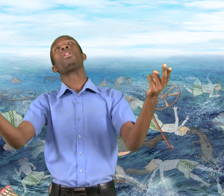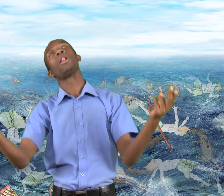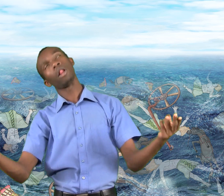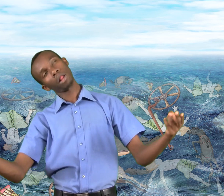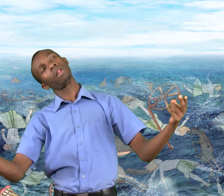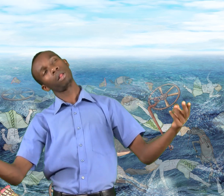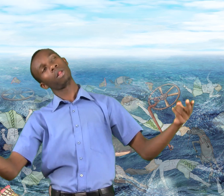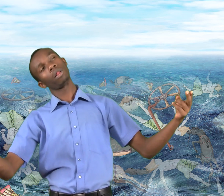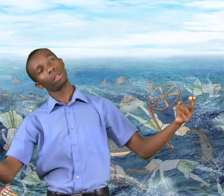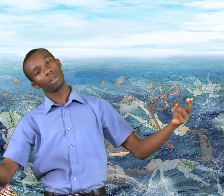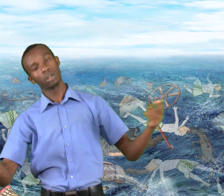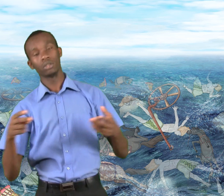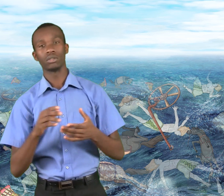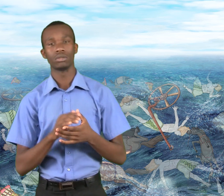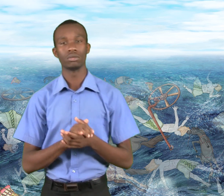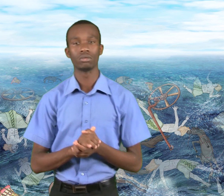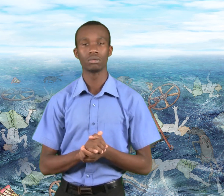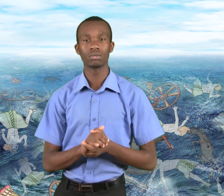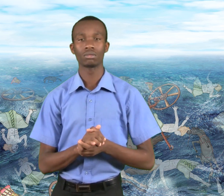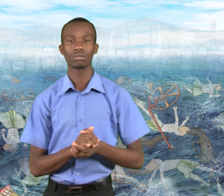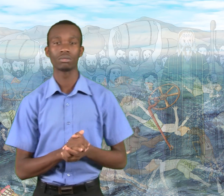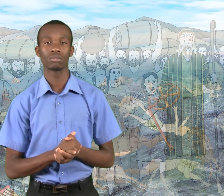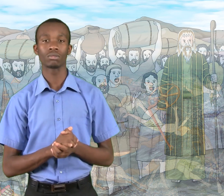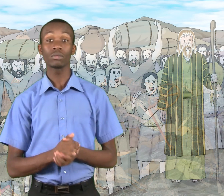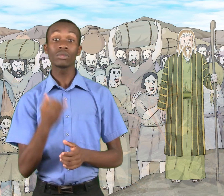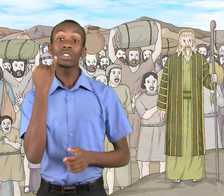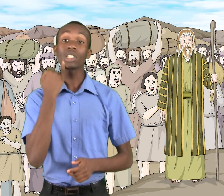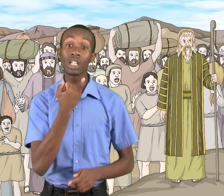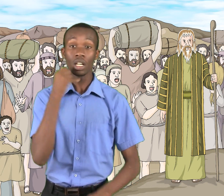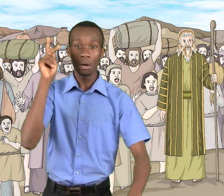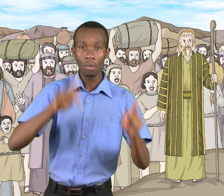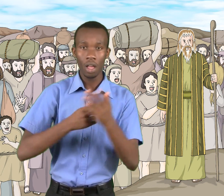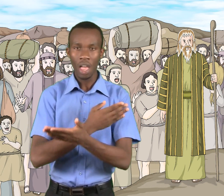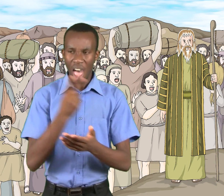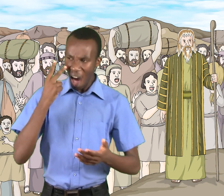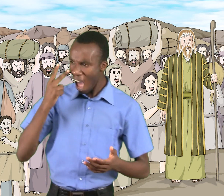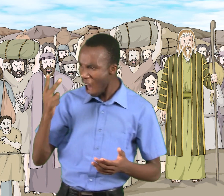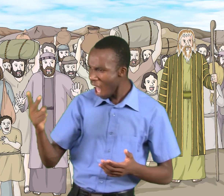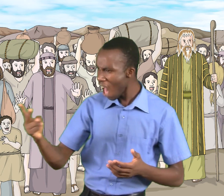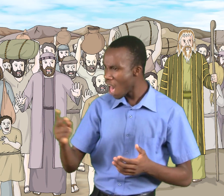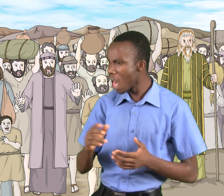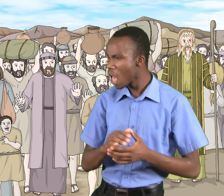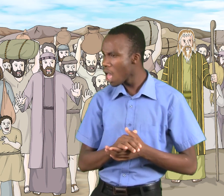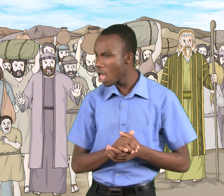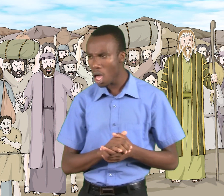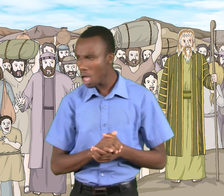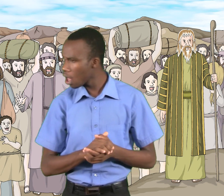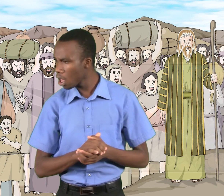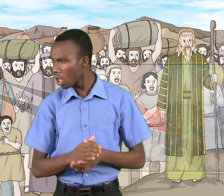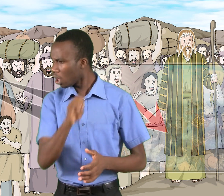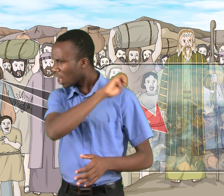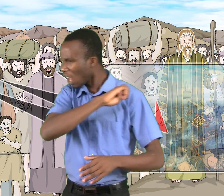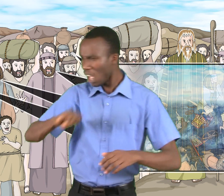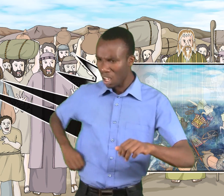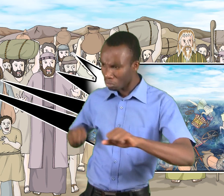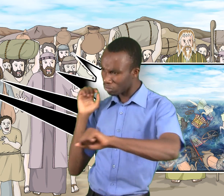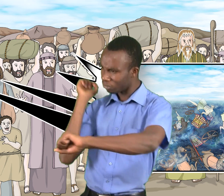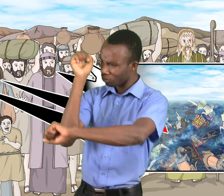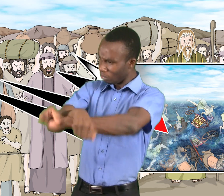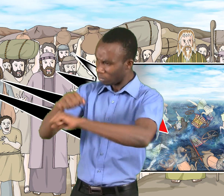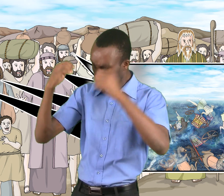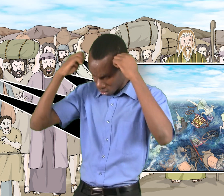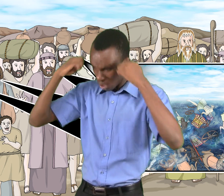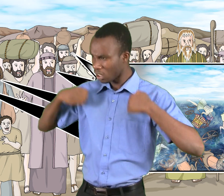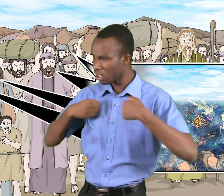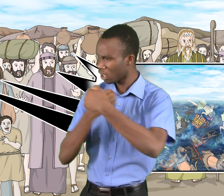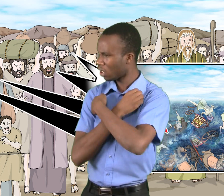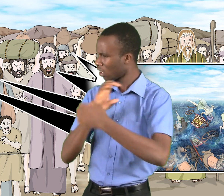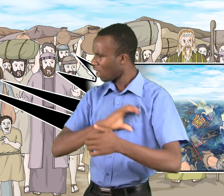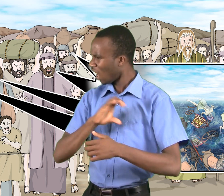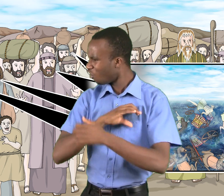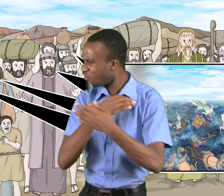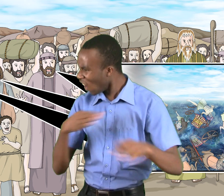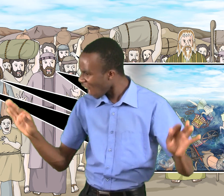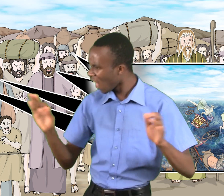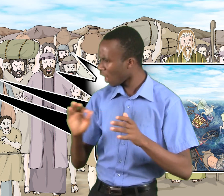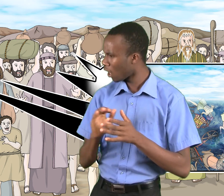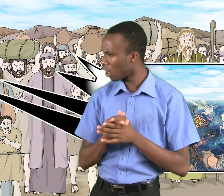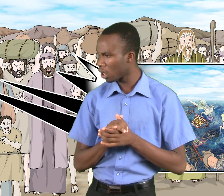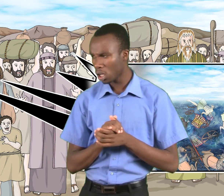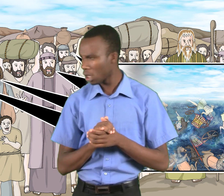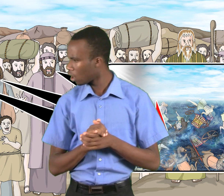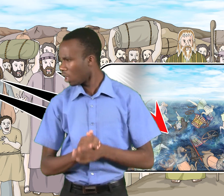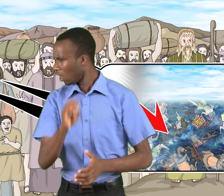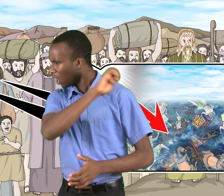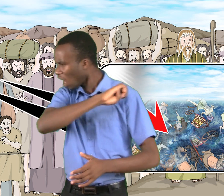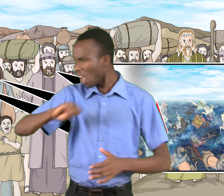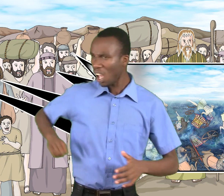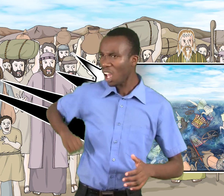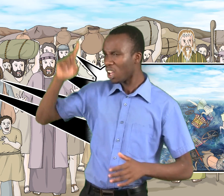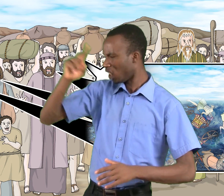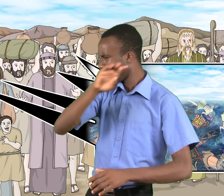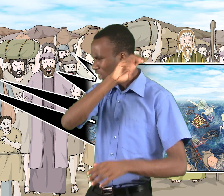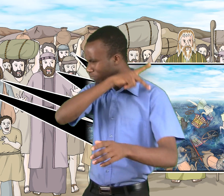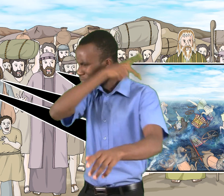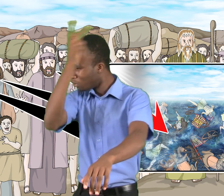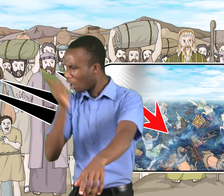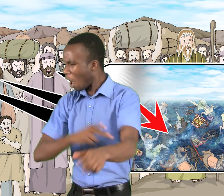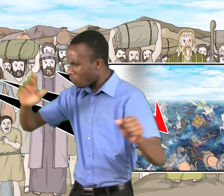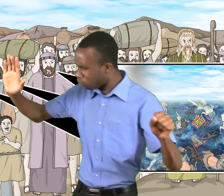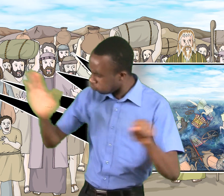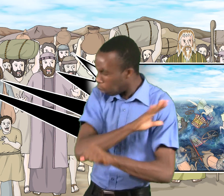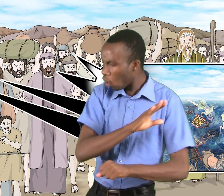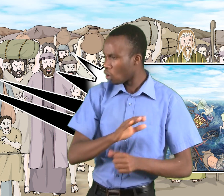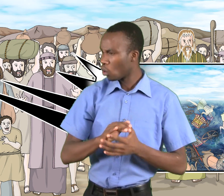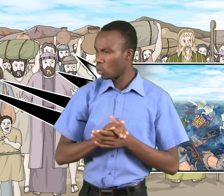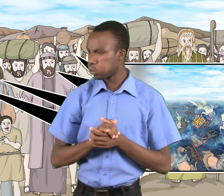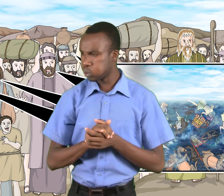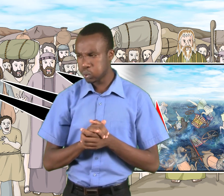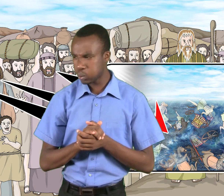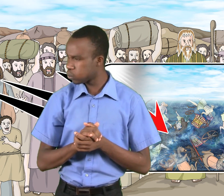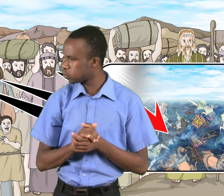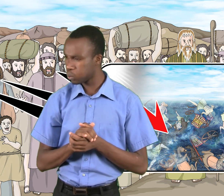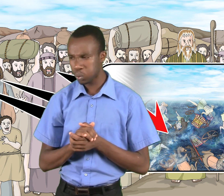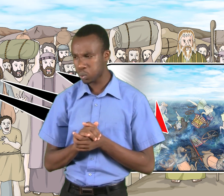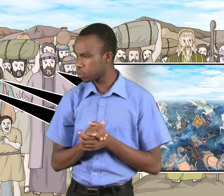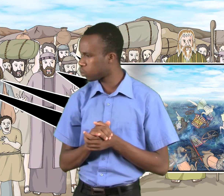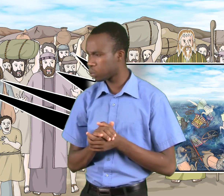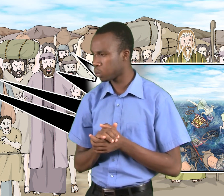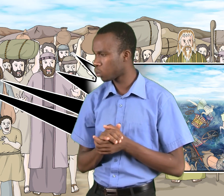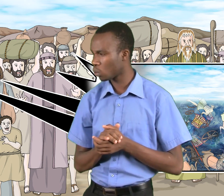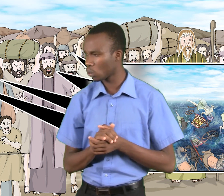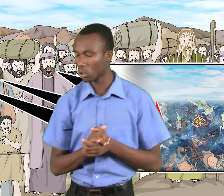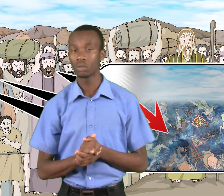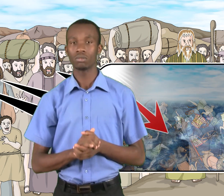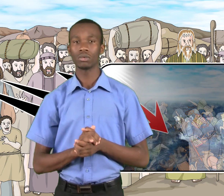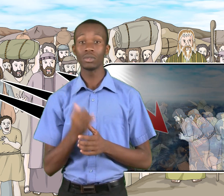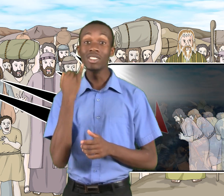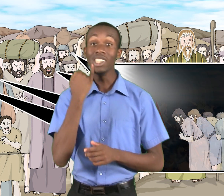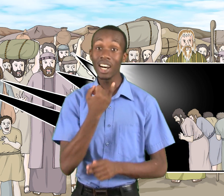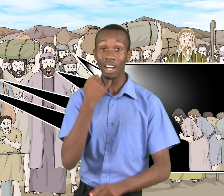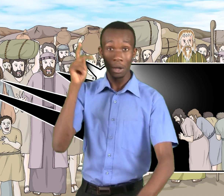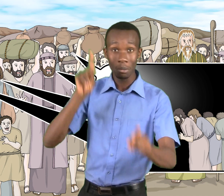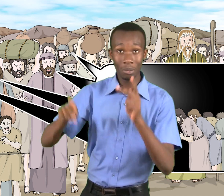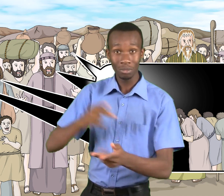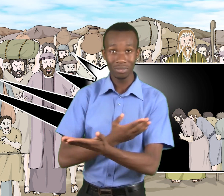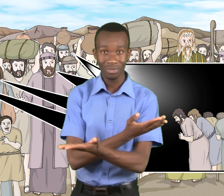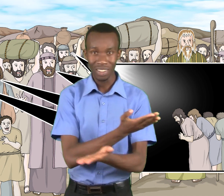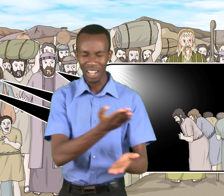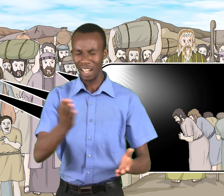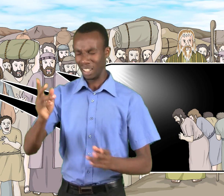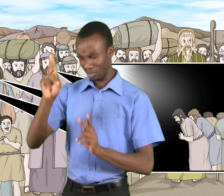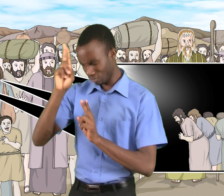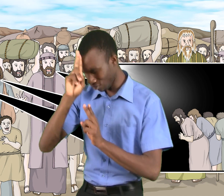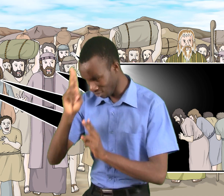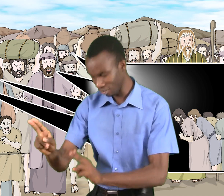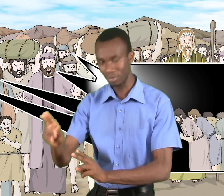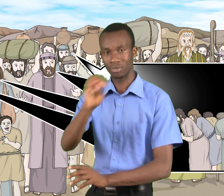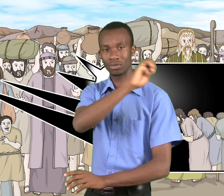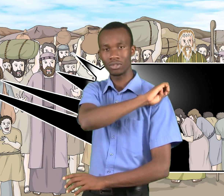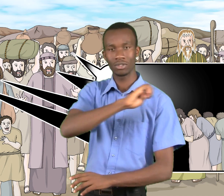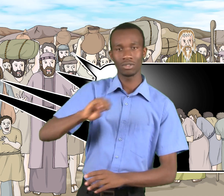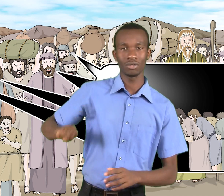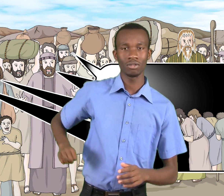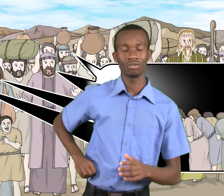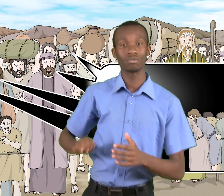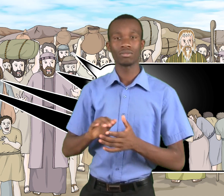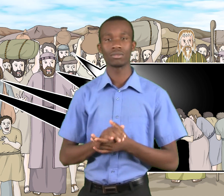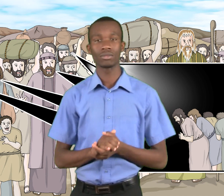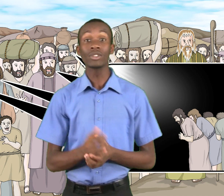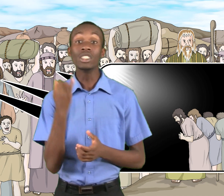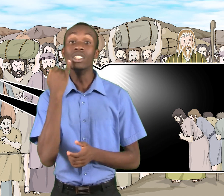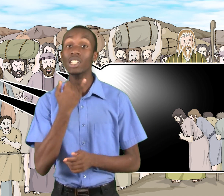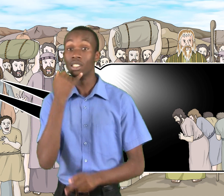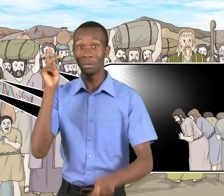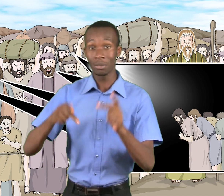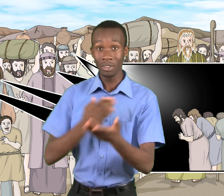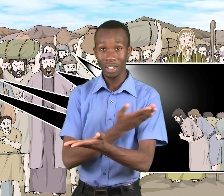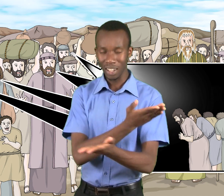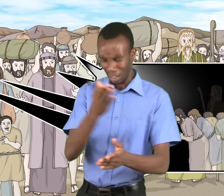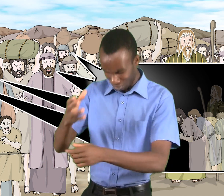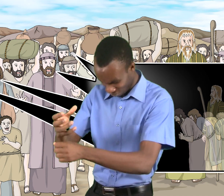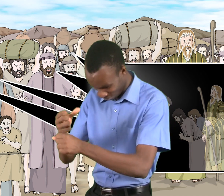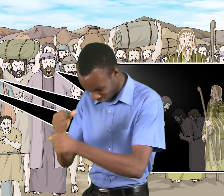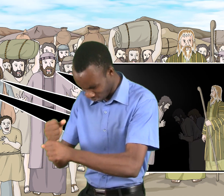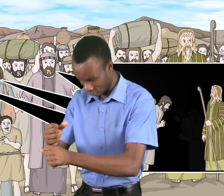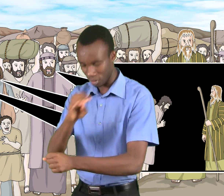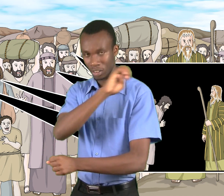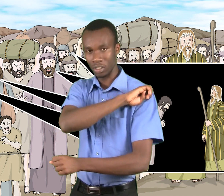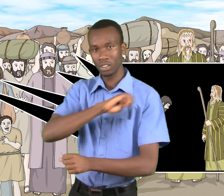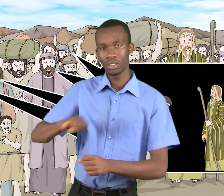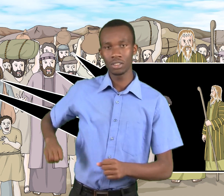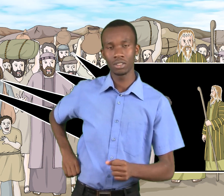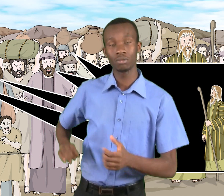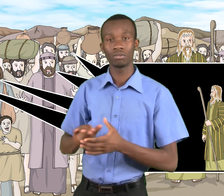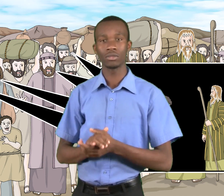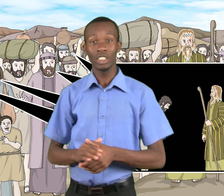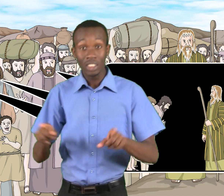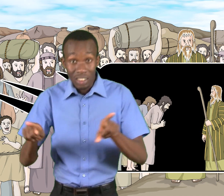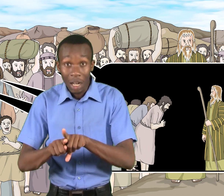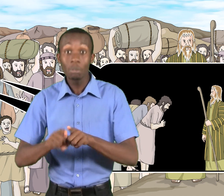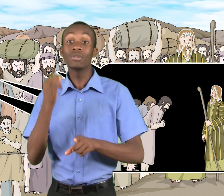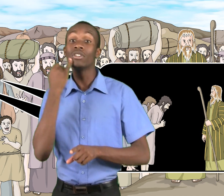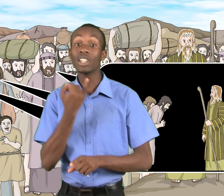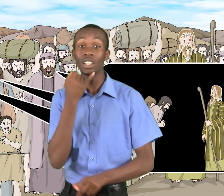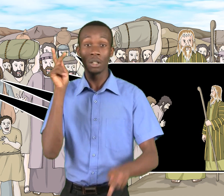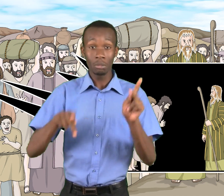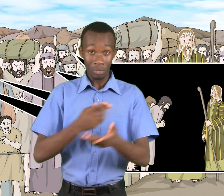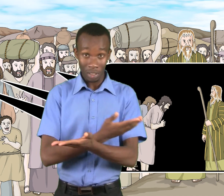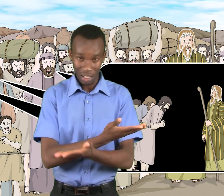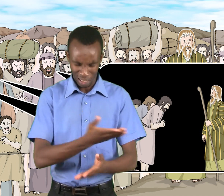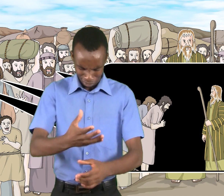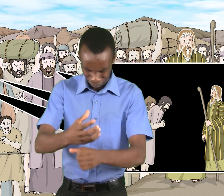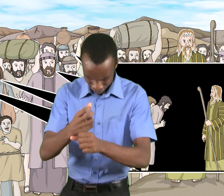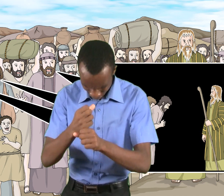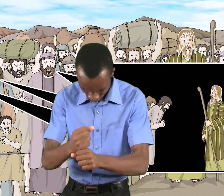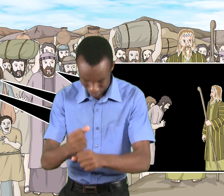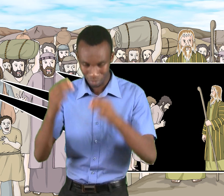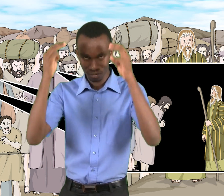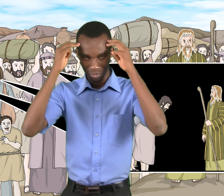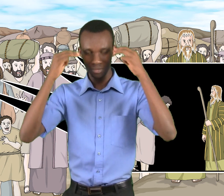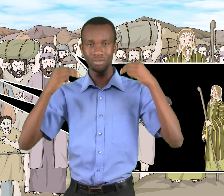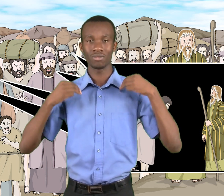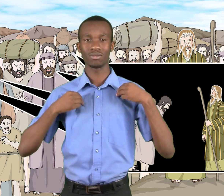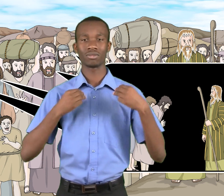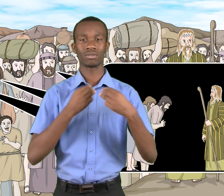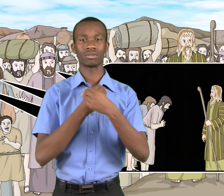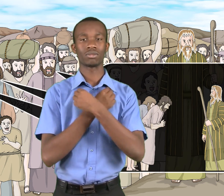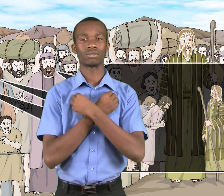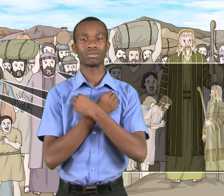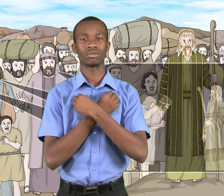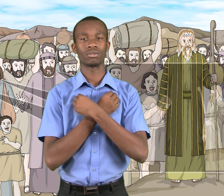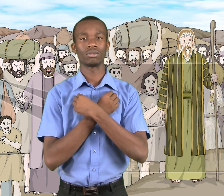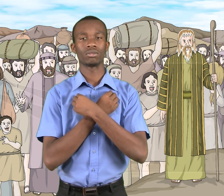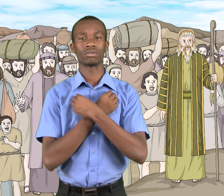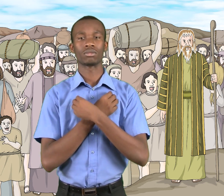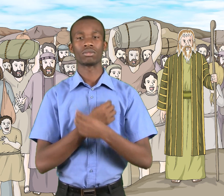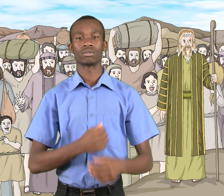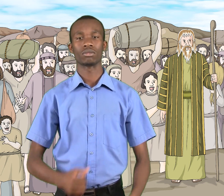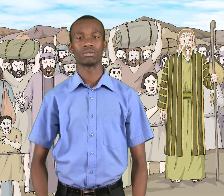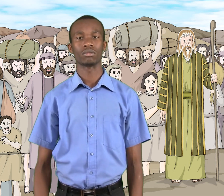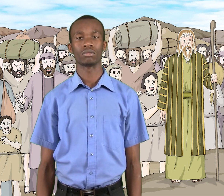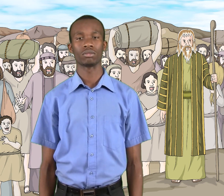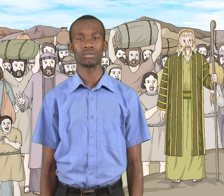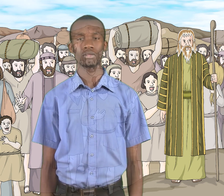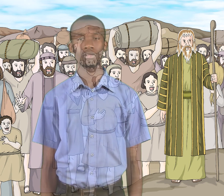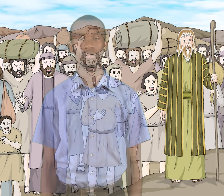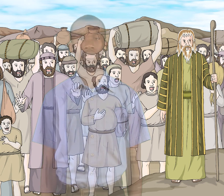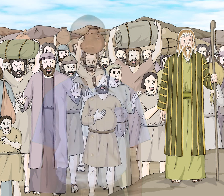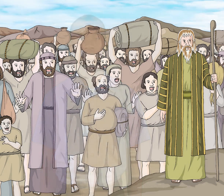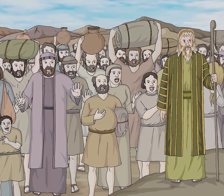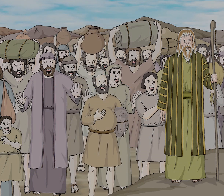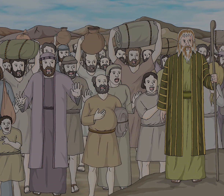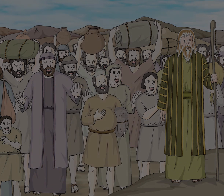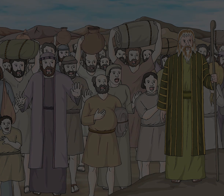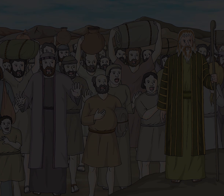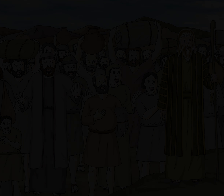When Israel saw the great power that the LORD had exercised over the Egyptians, the people feared the LORD and believed in Him and in His servant Moses.